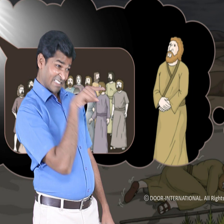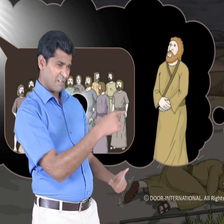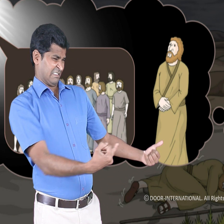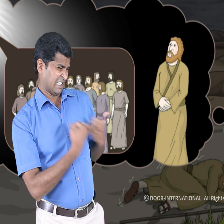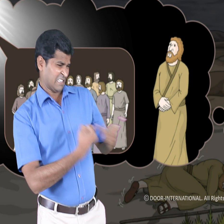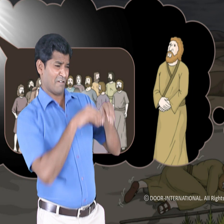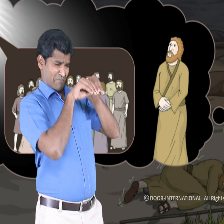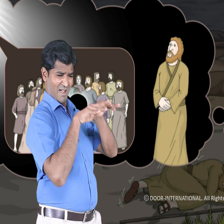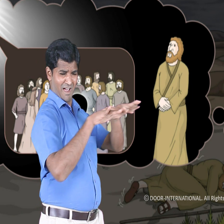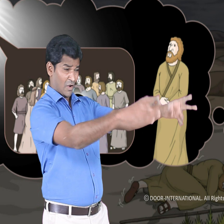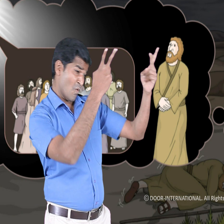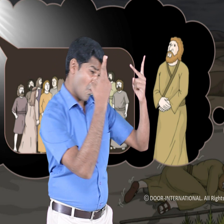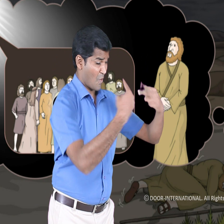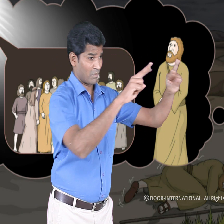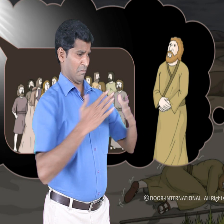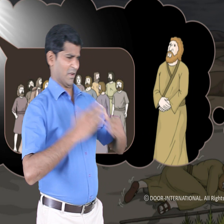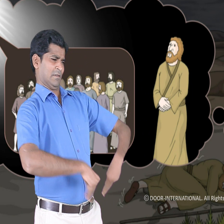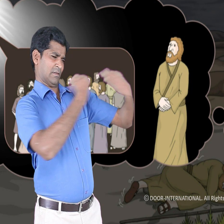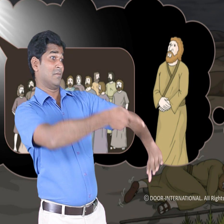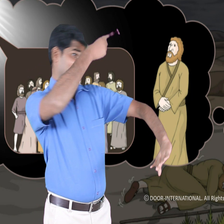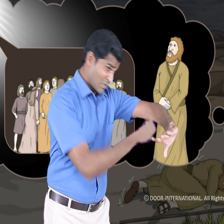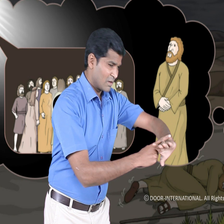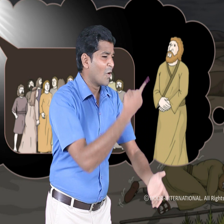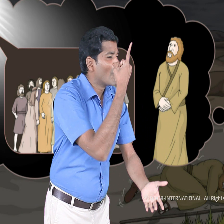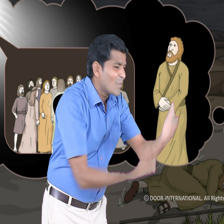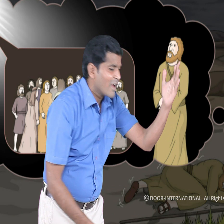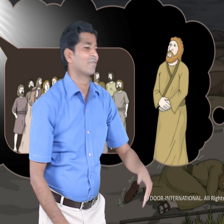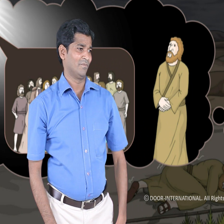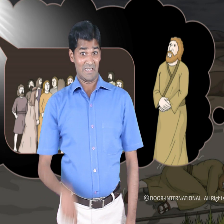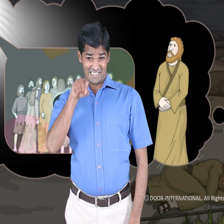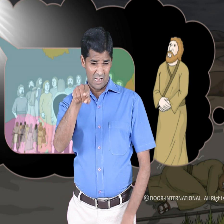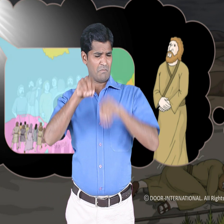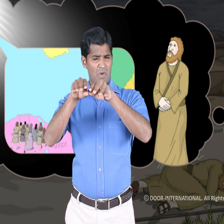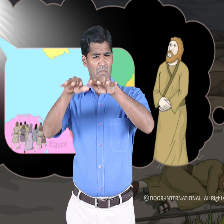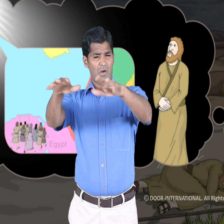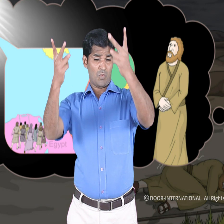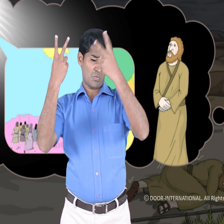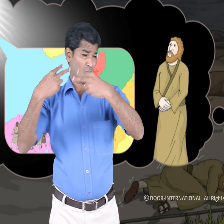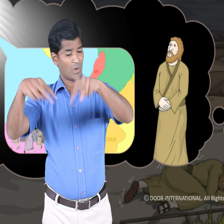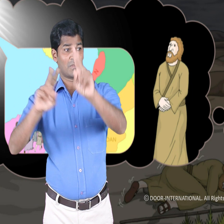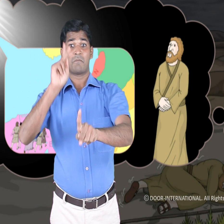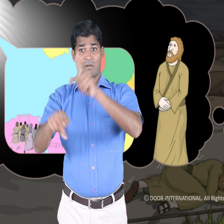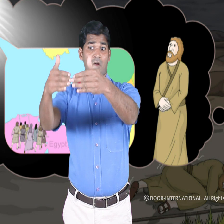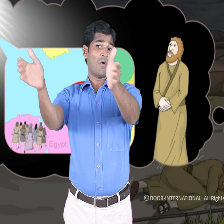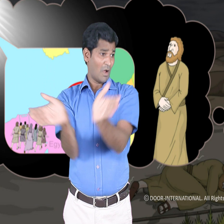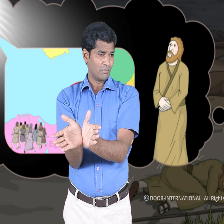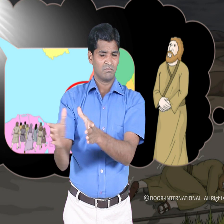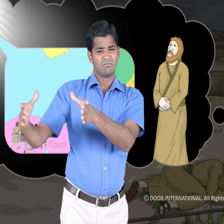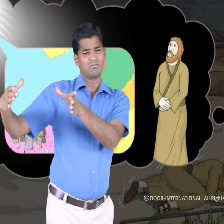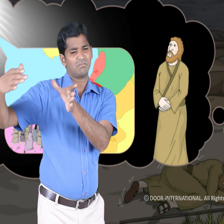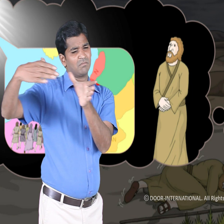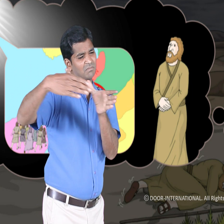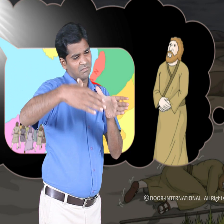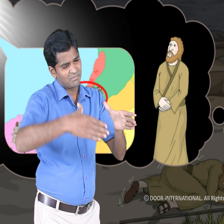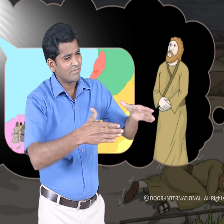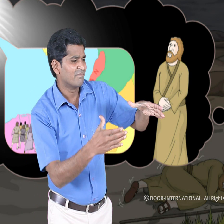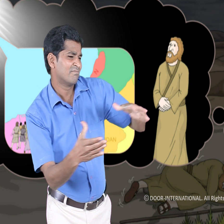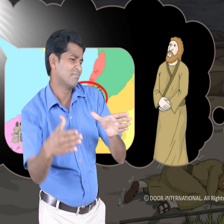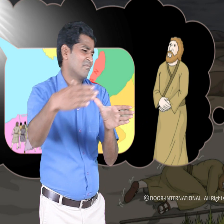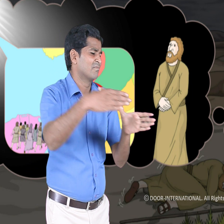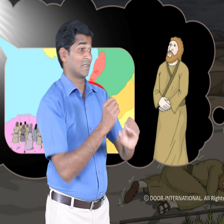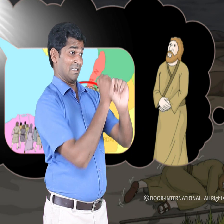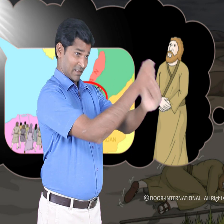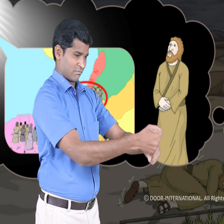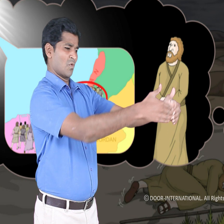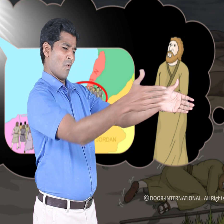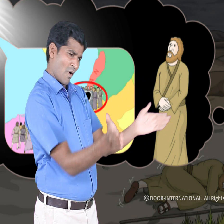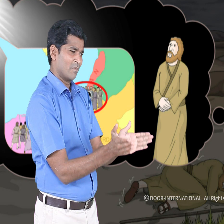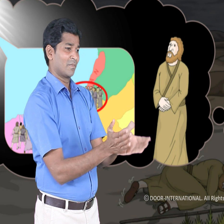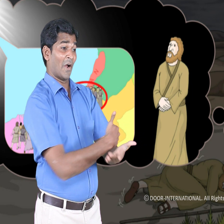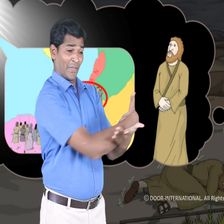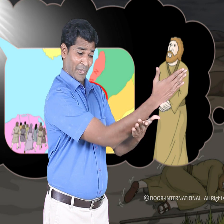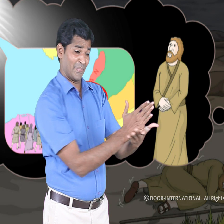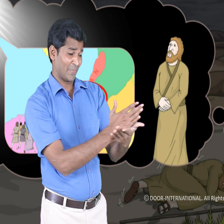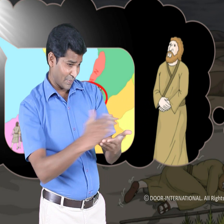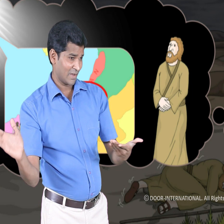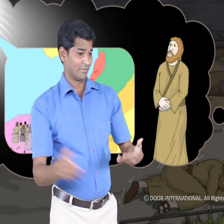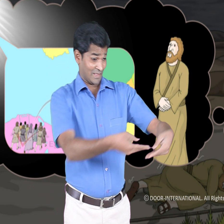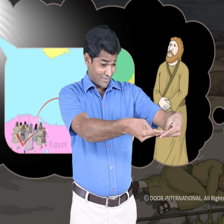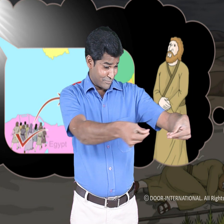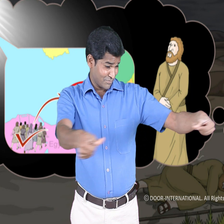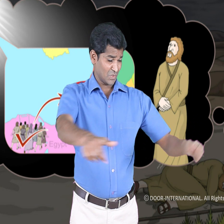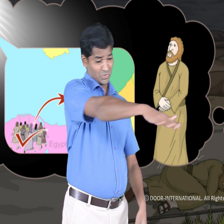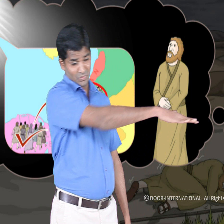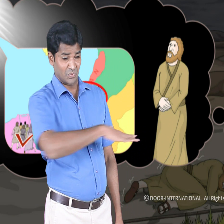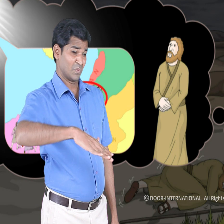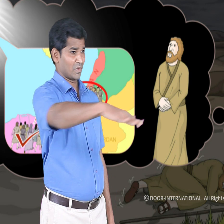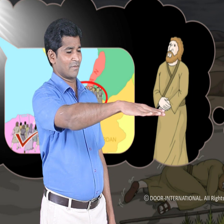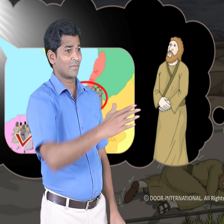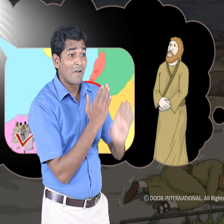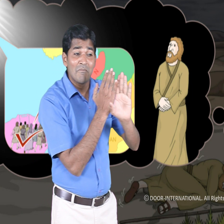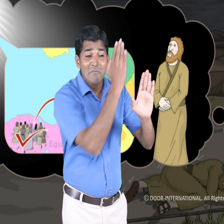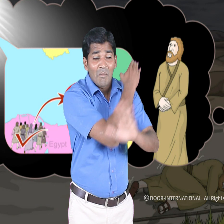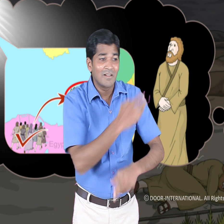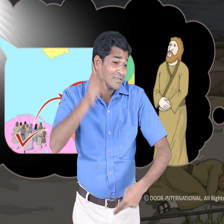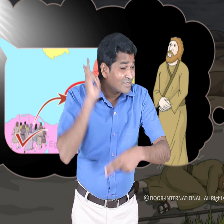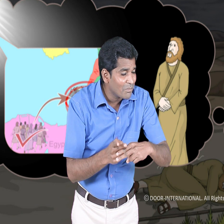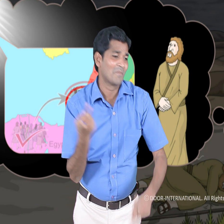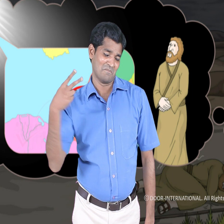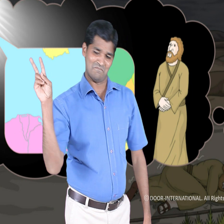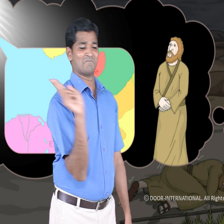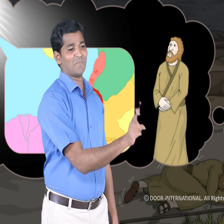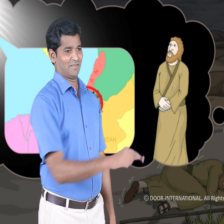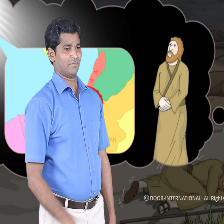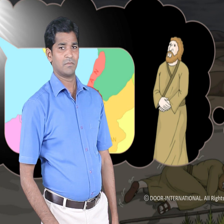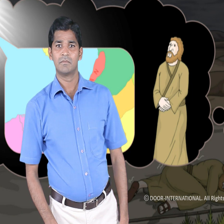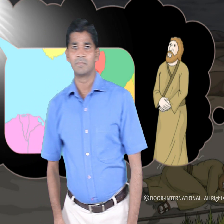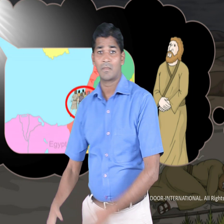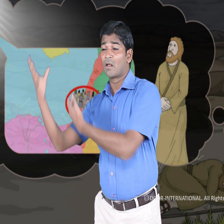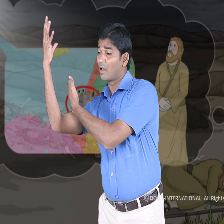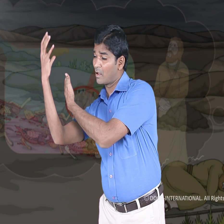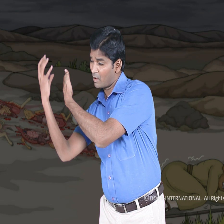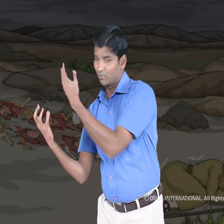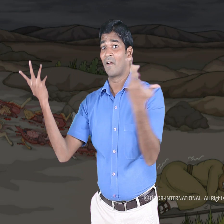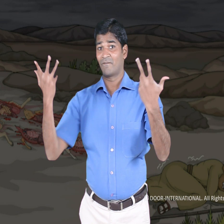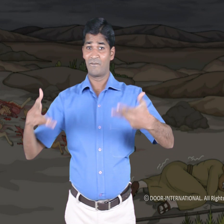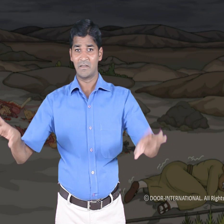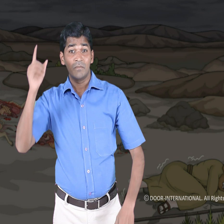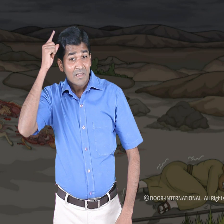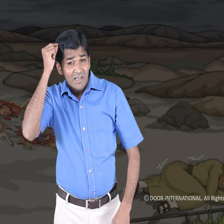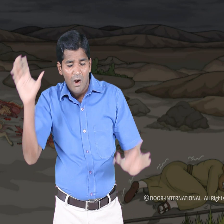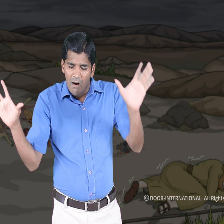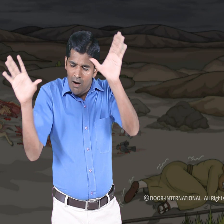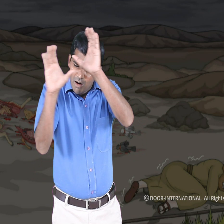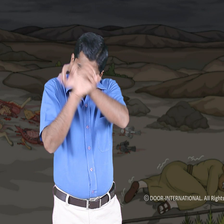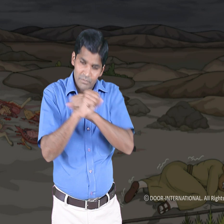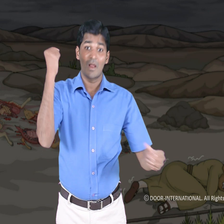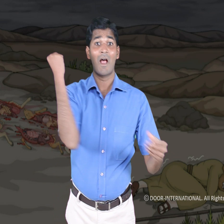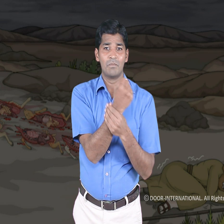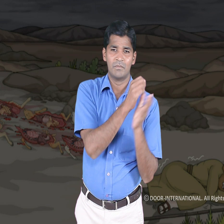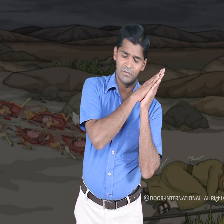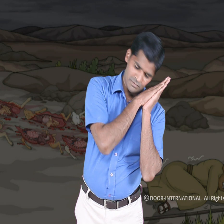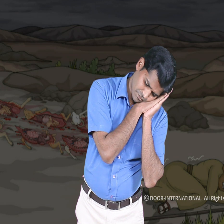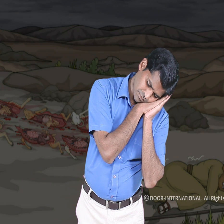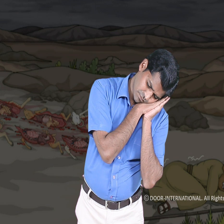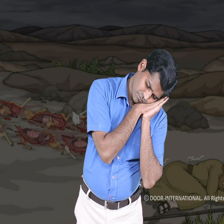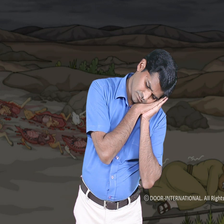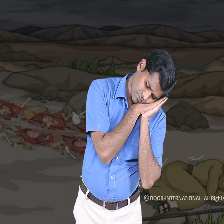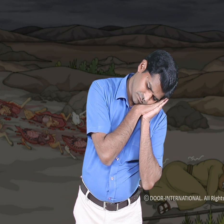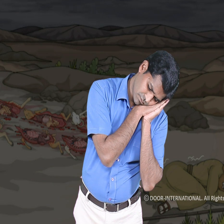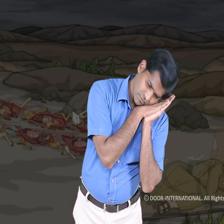In the fourth generation your descendants will return here, for the iniquity of the Amorites is not yet complete.”